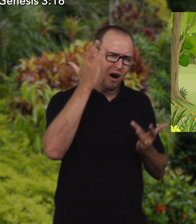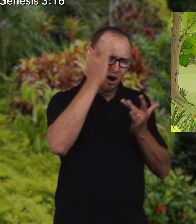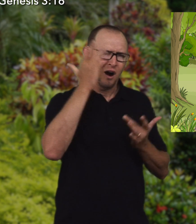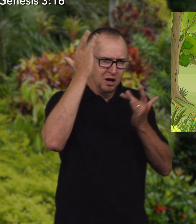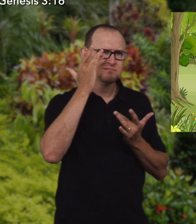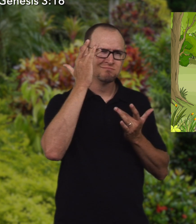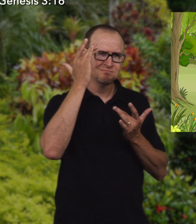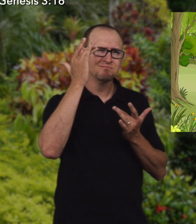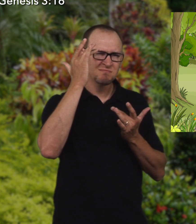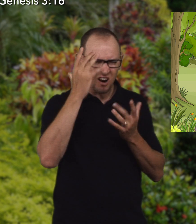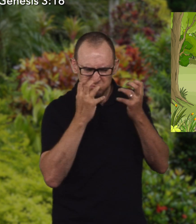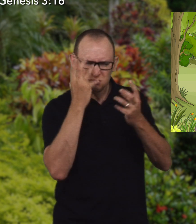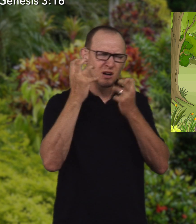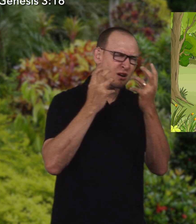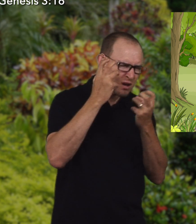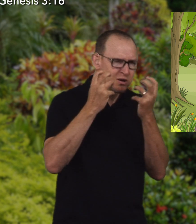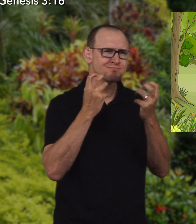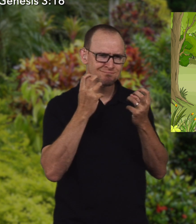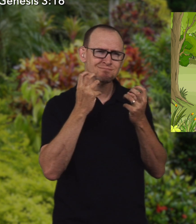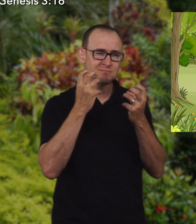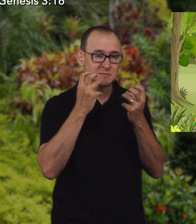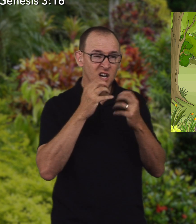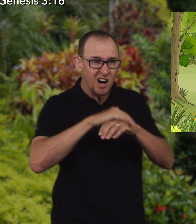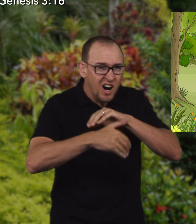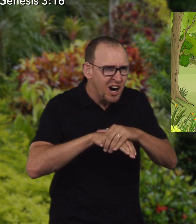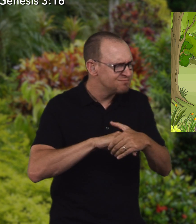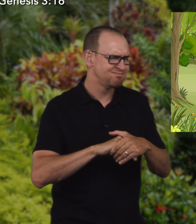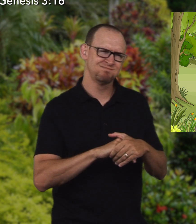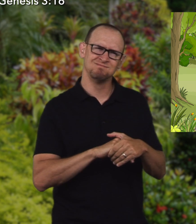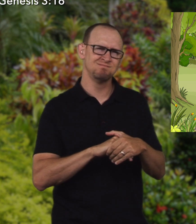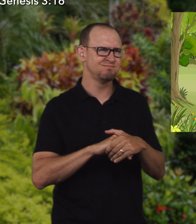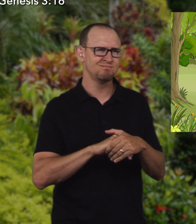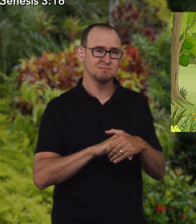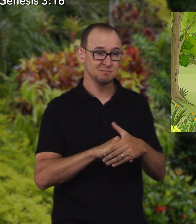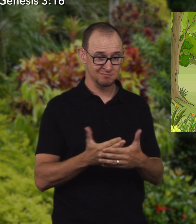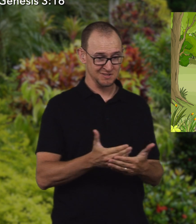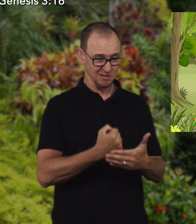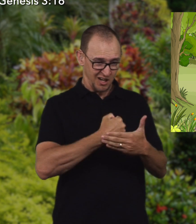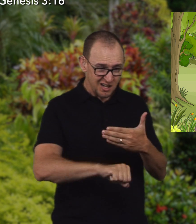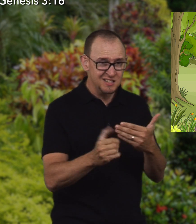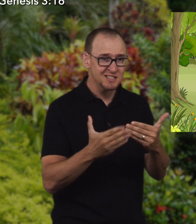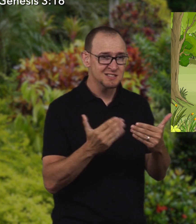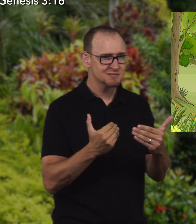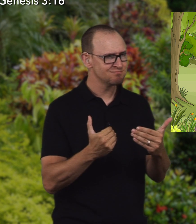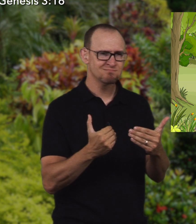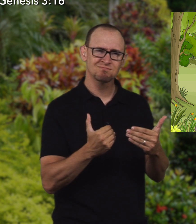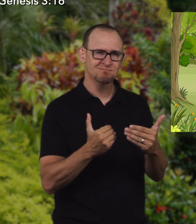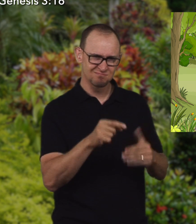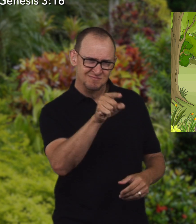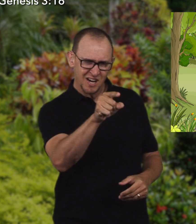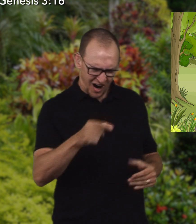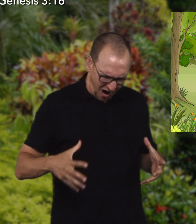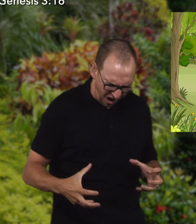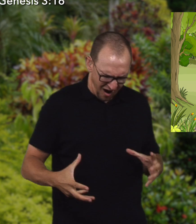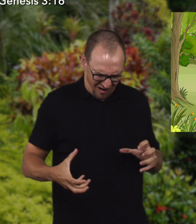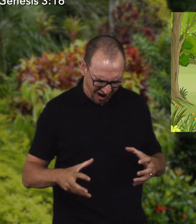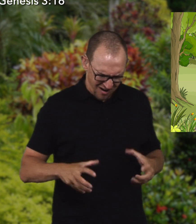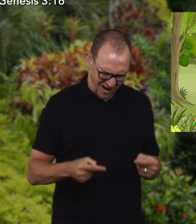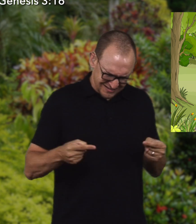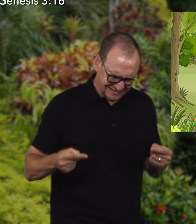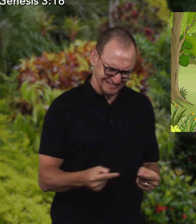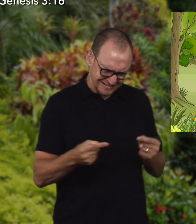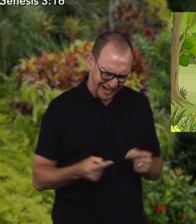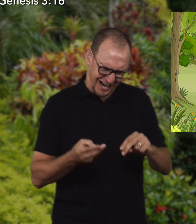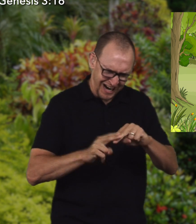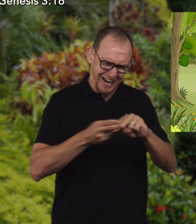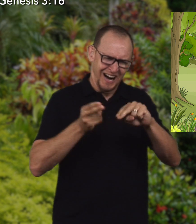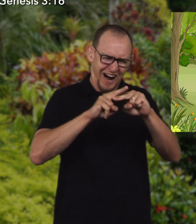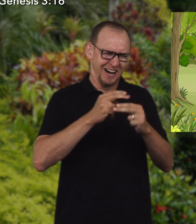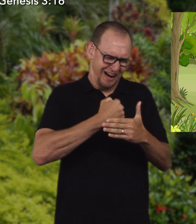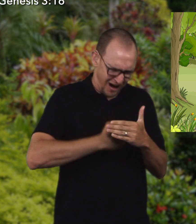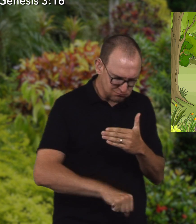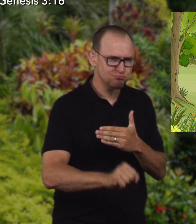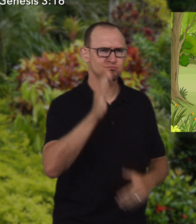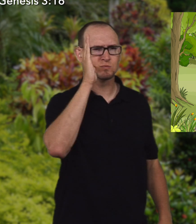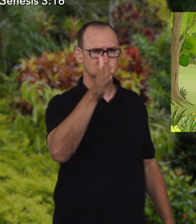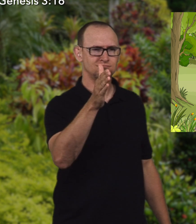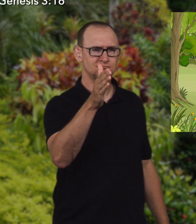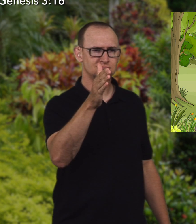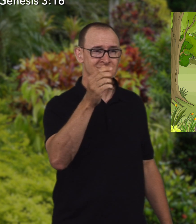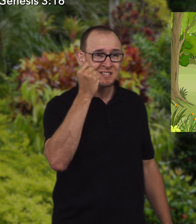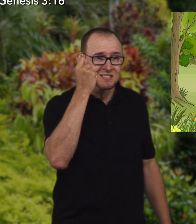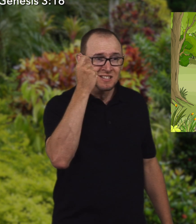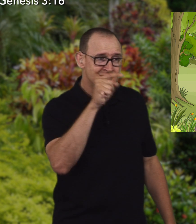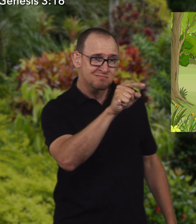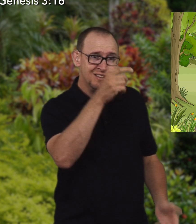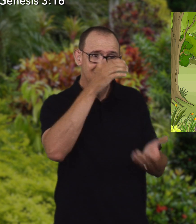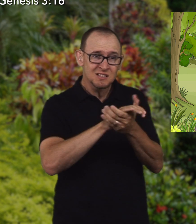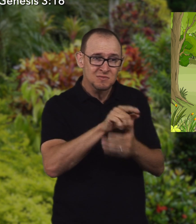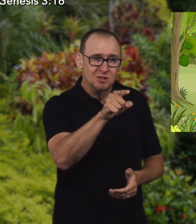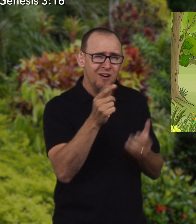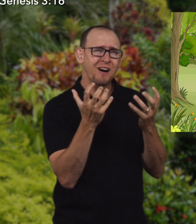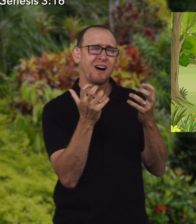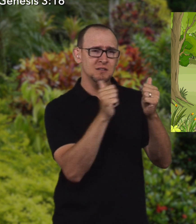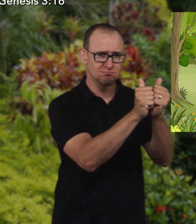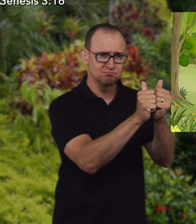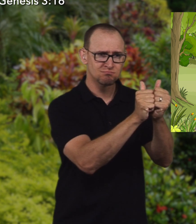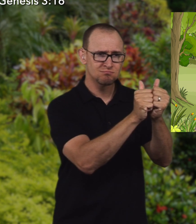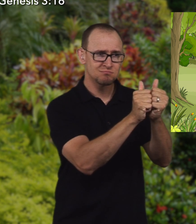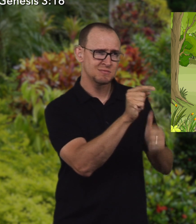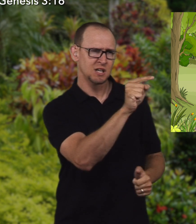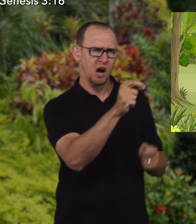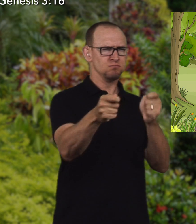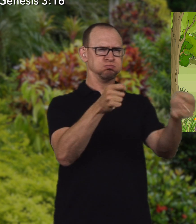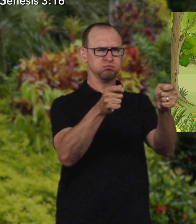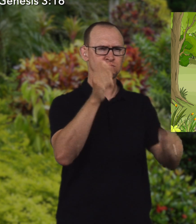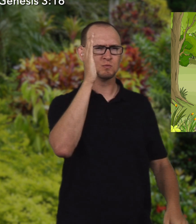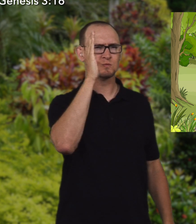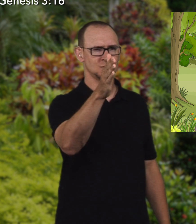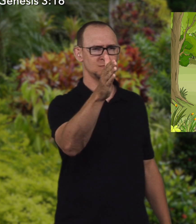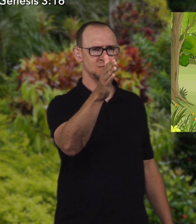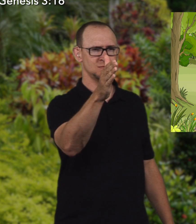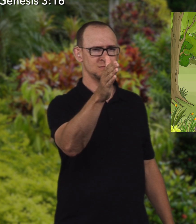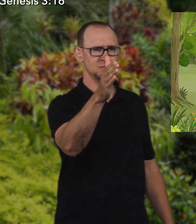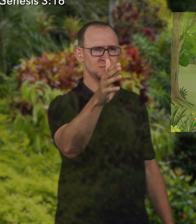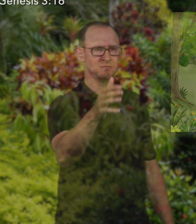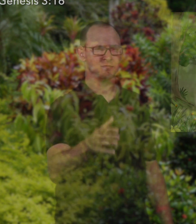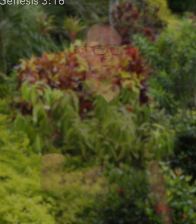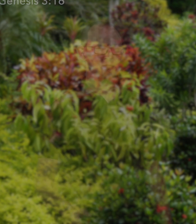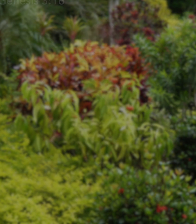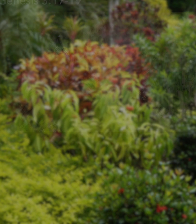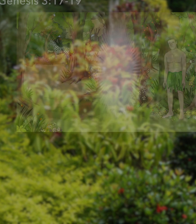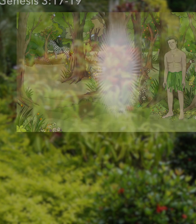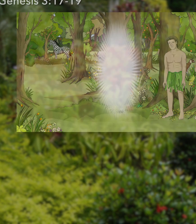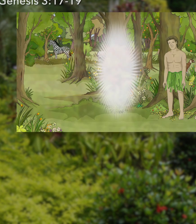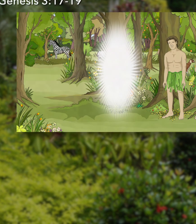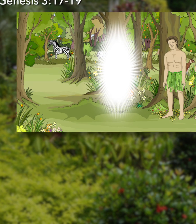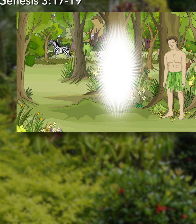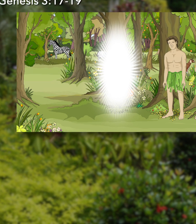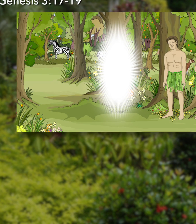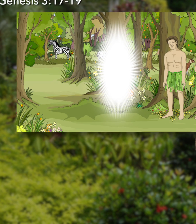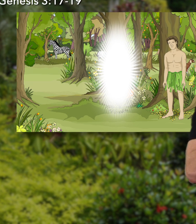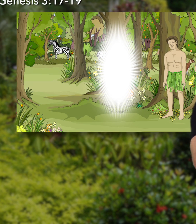in pain you will bring forth children. Your desire will be for your husband, and he will rule over you.”